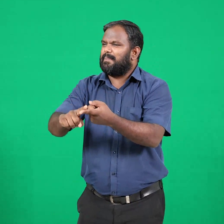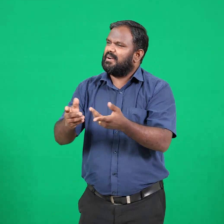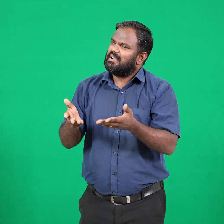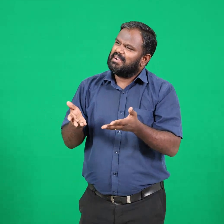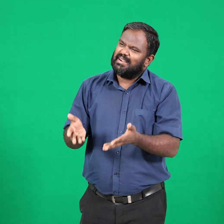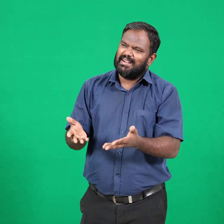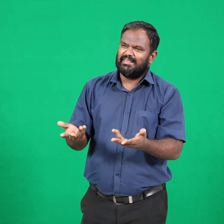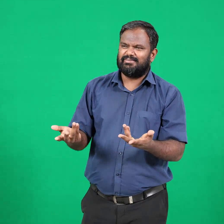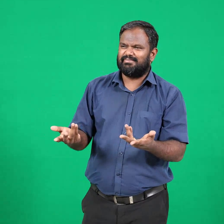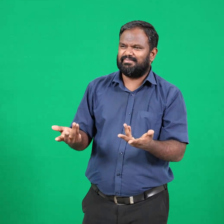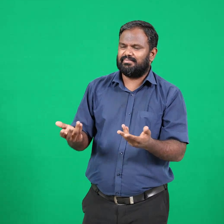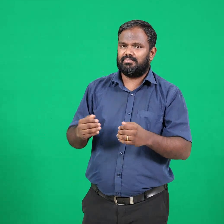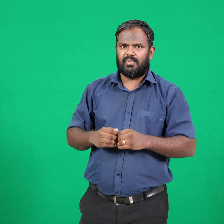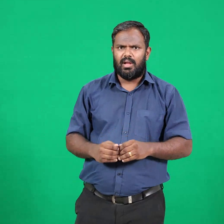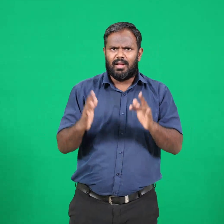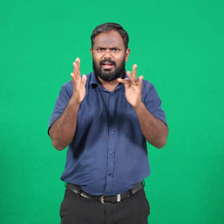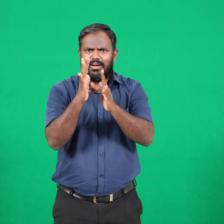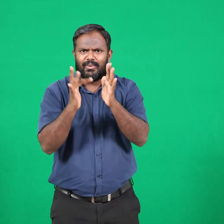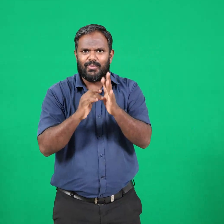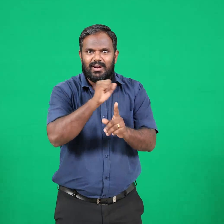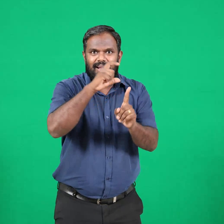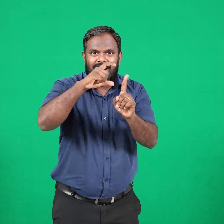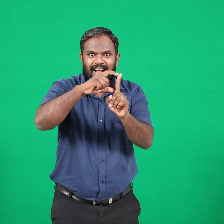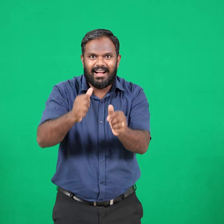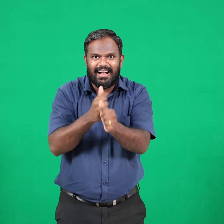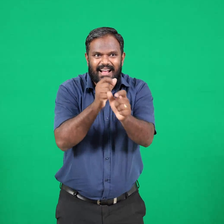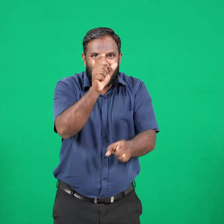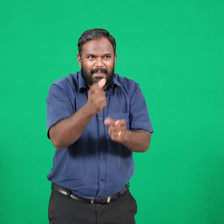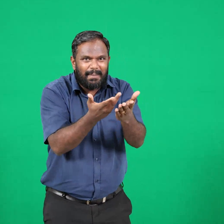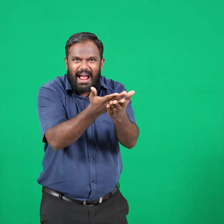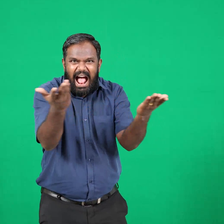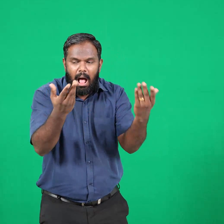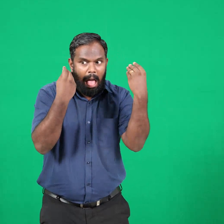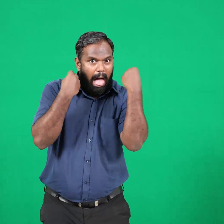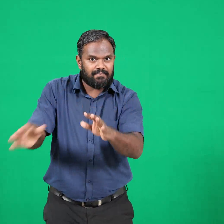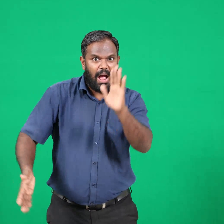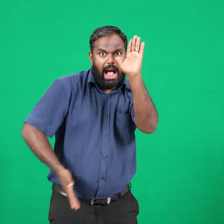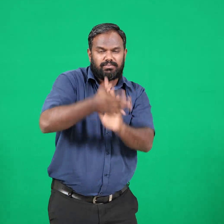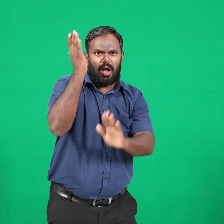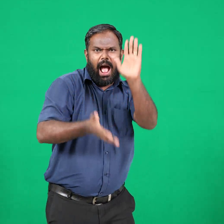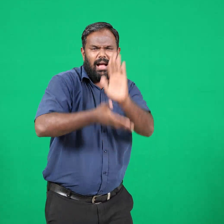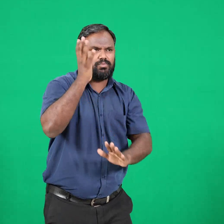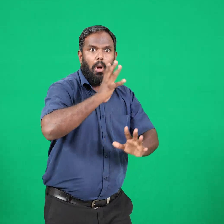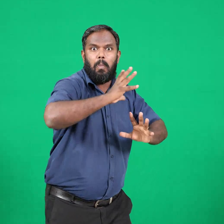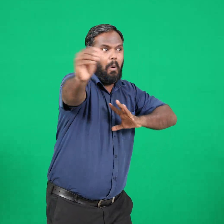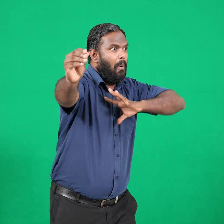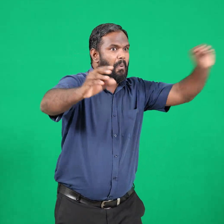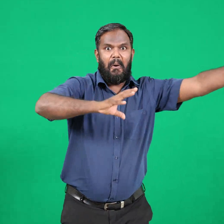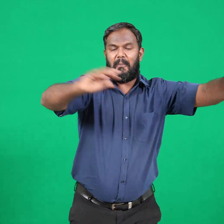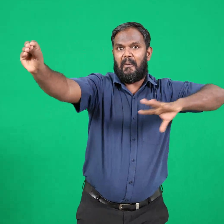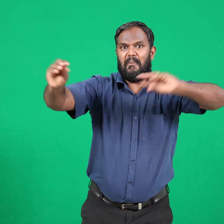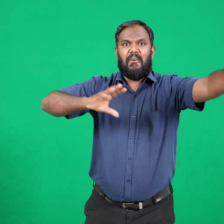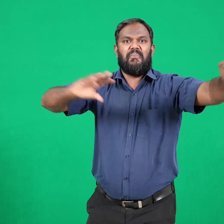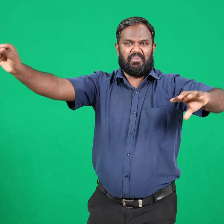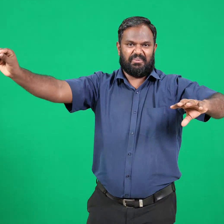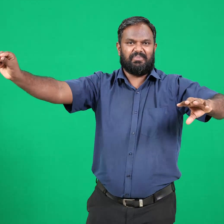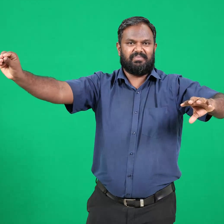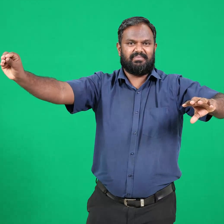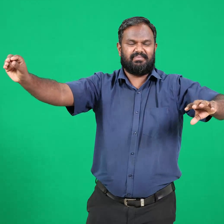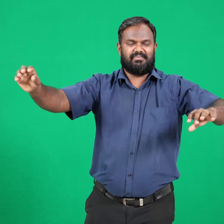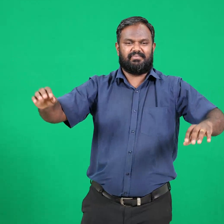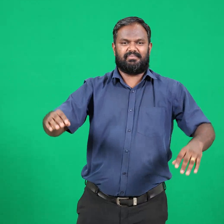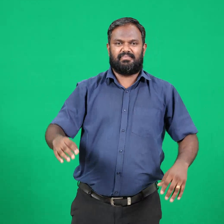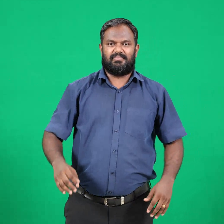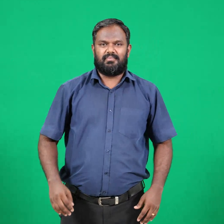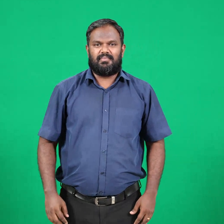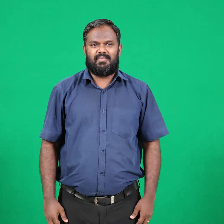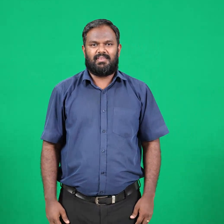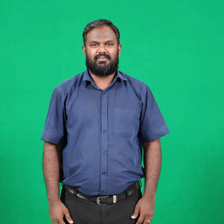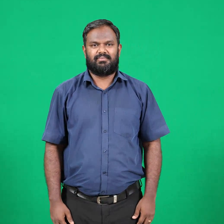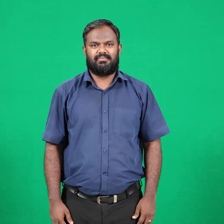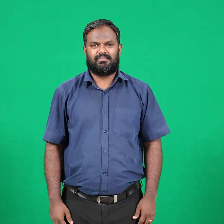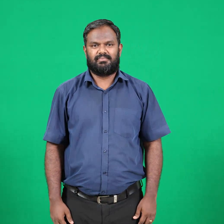Then all the disciples deserted Him and fled.